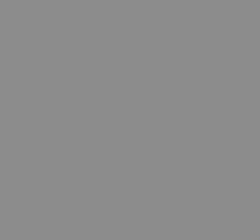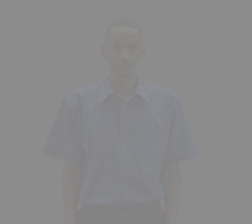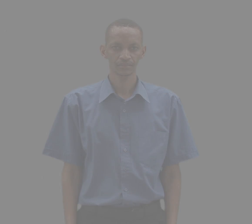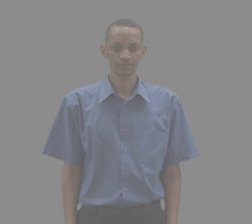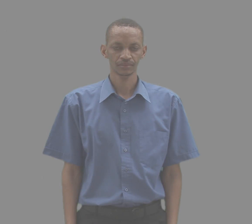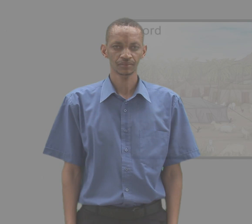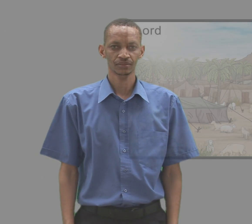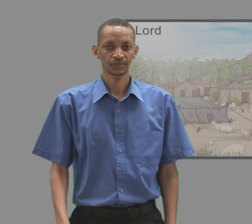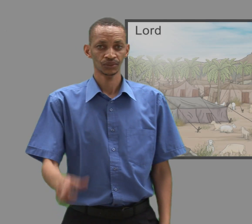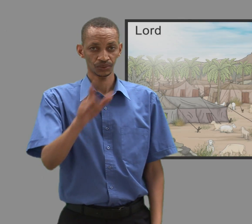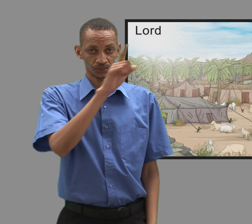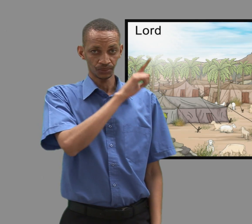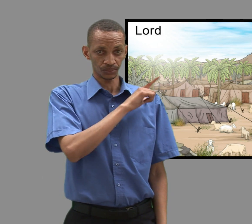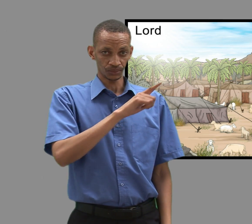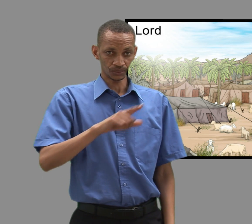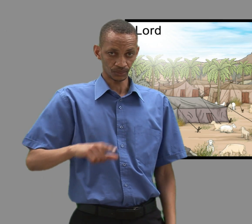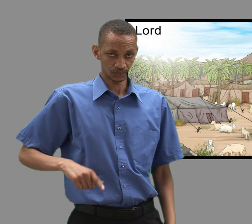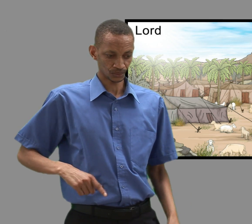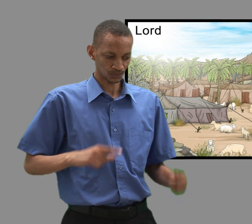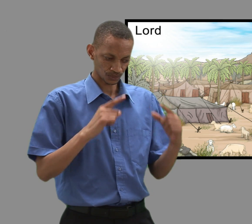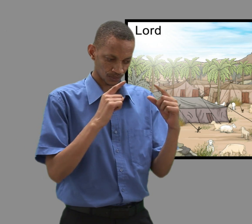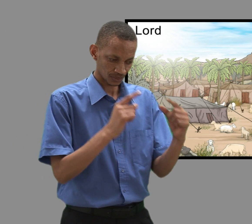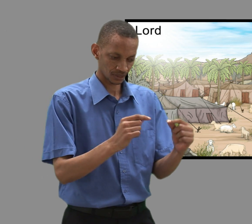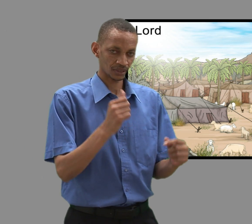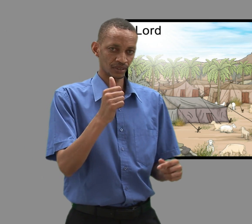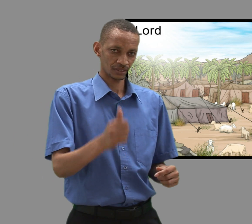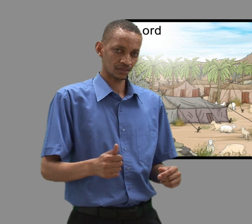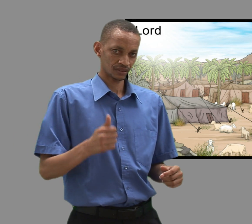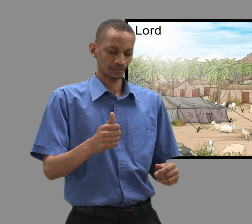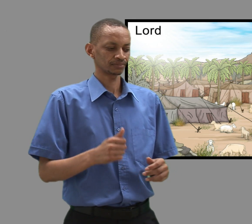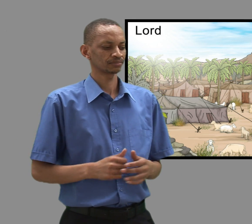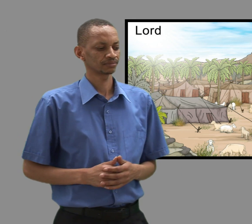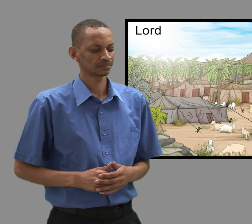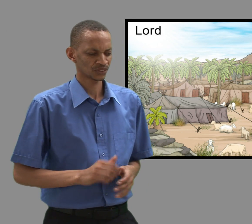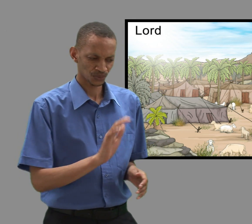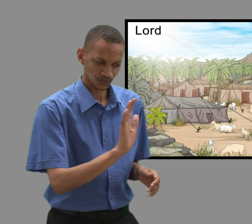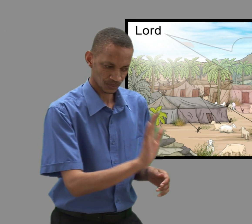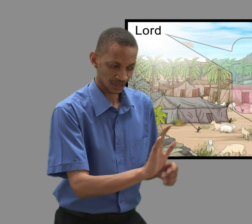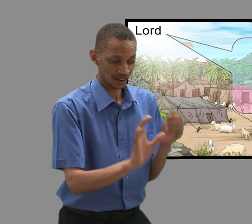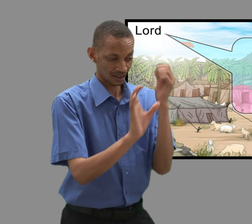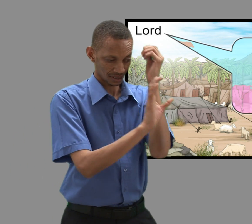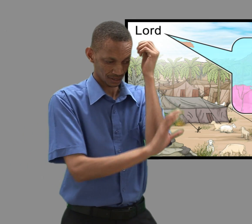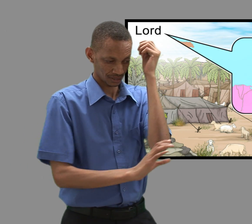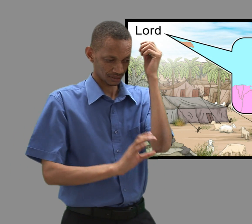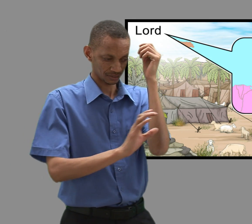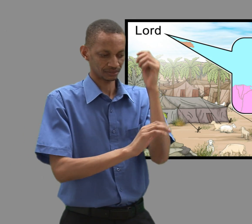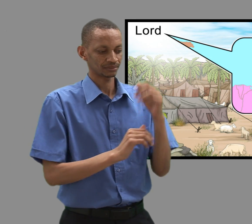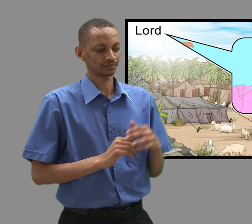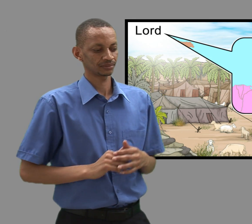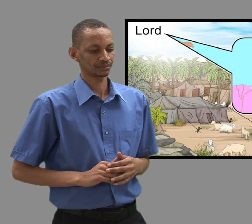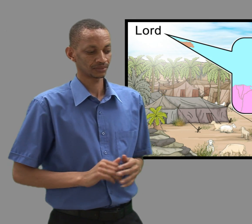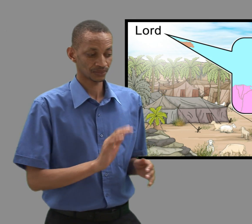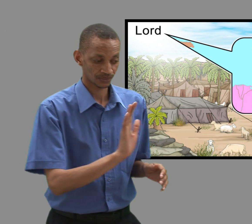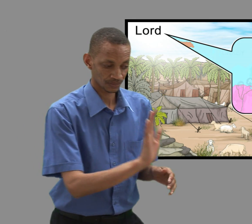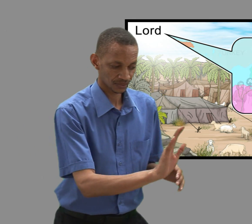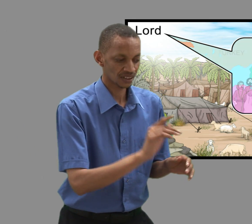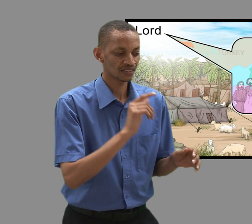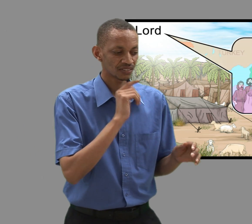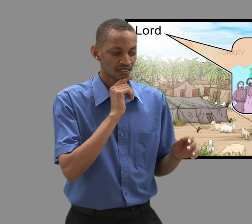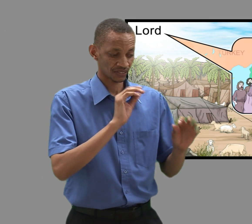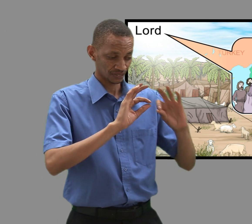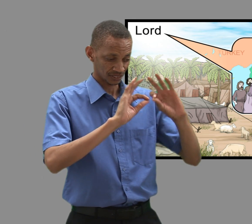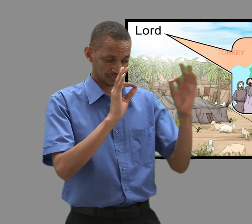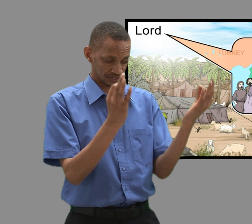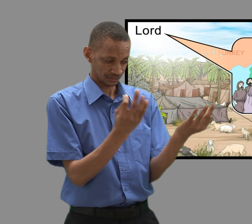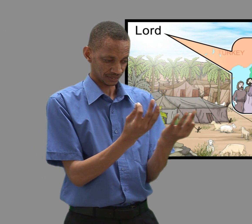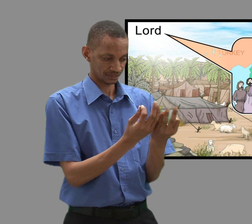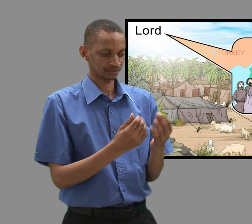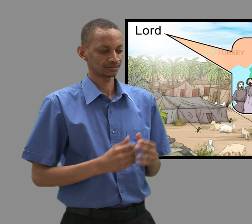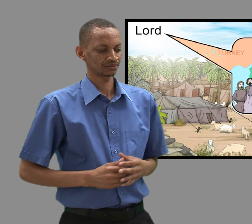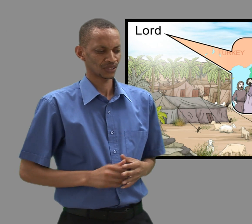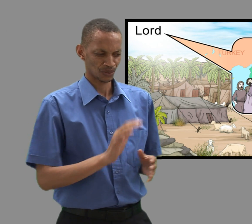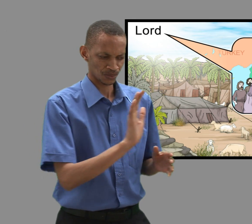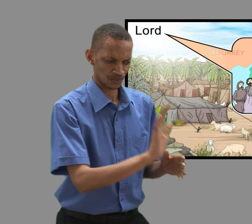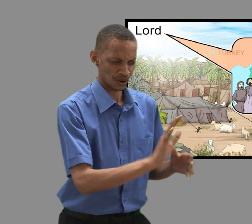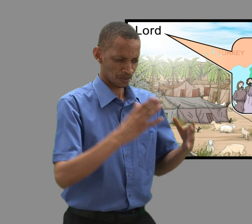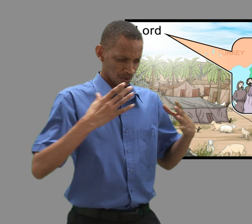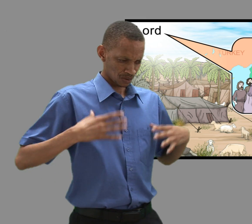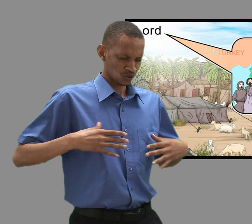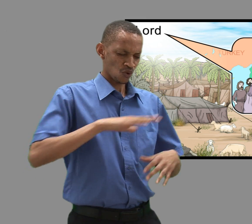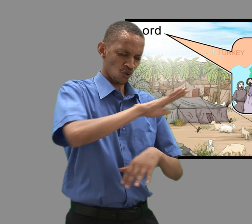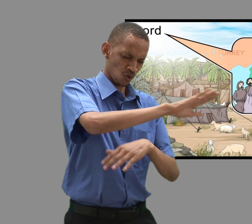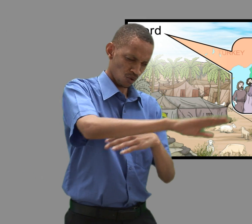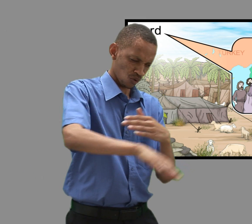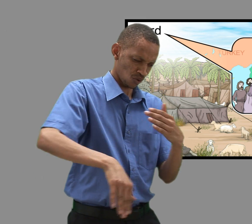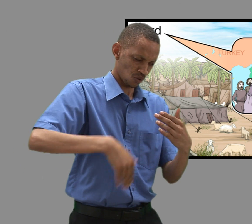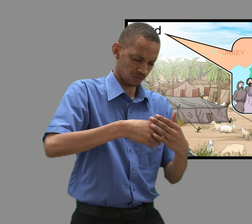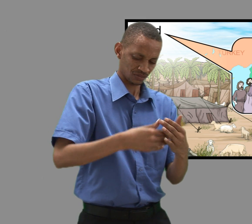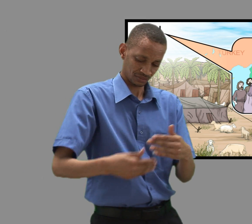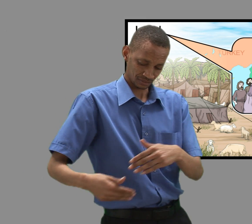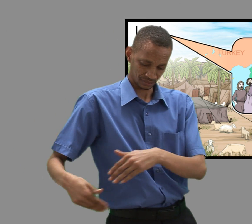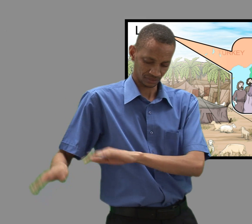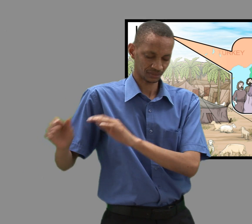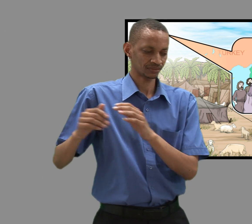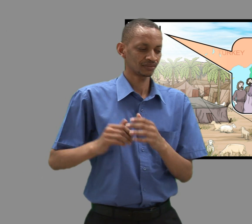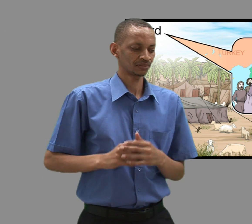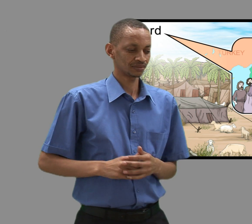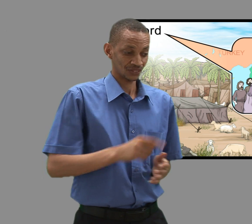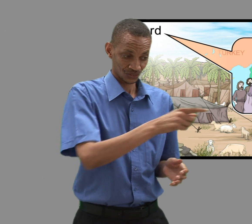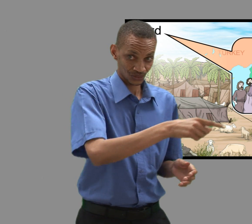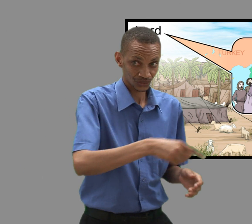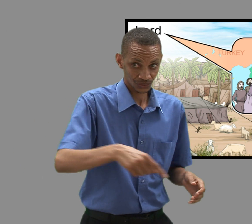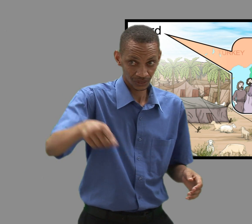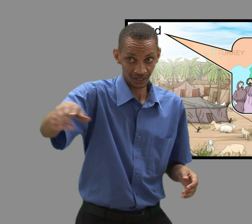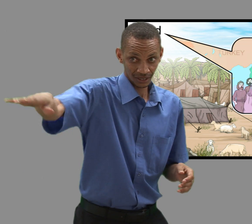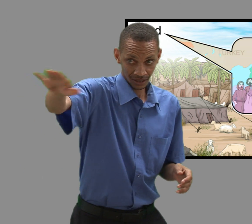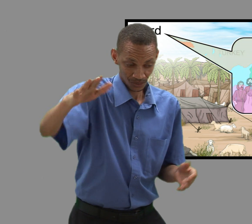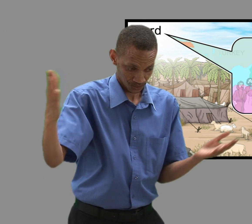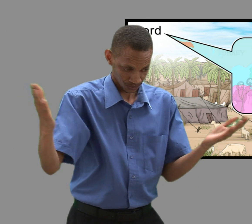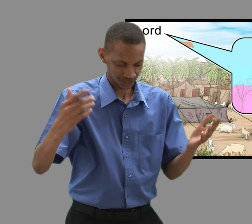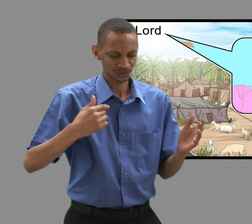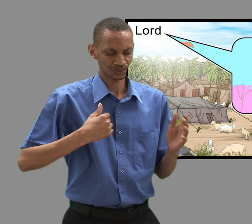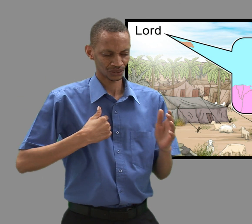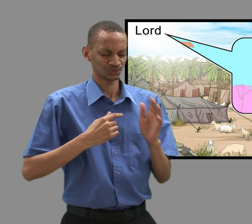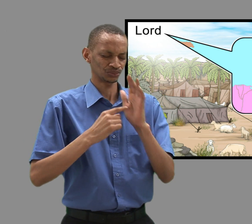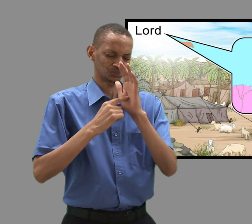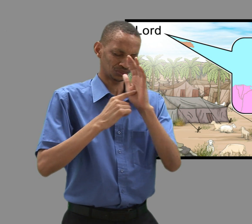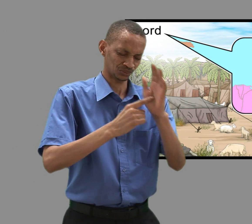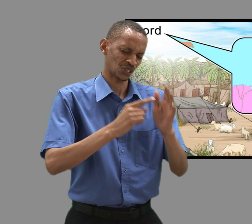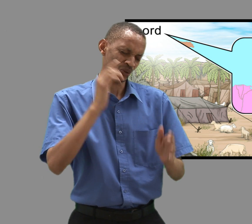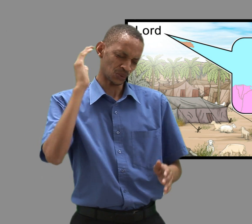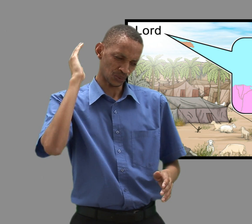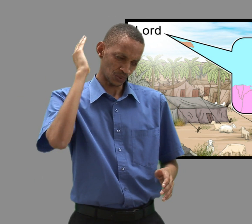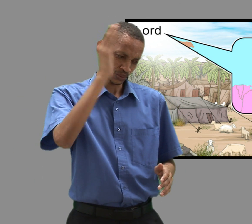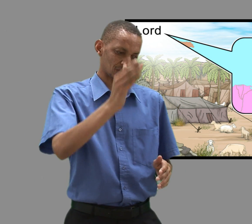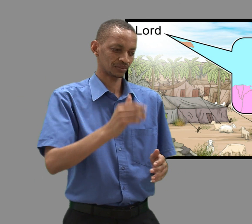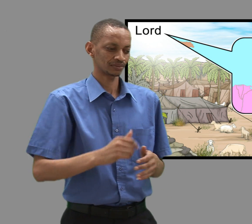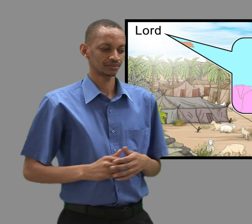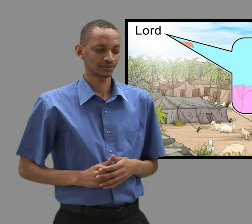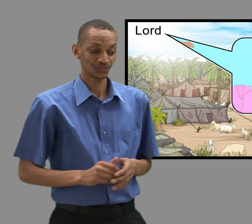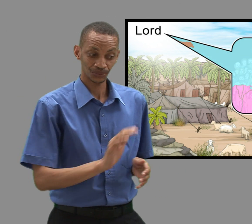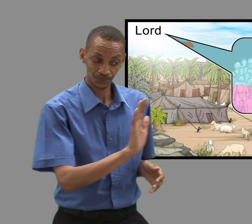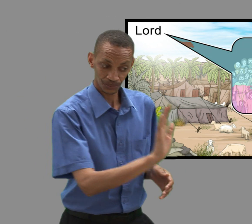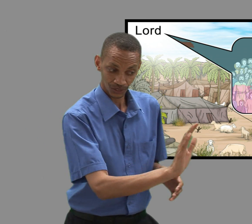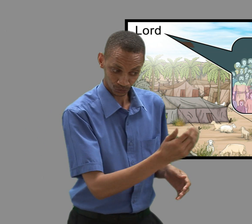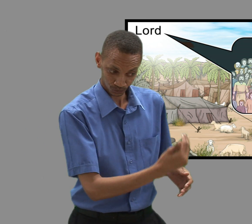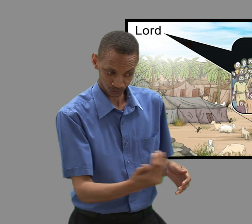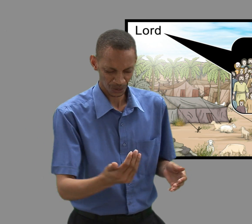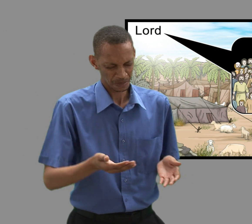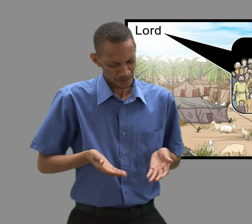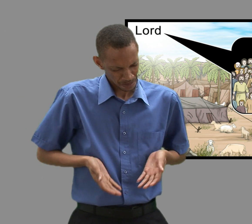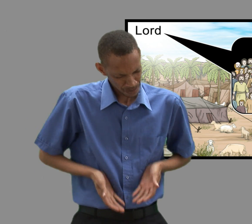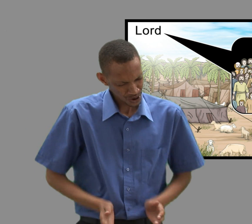Then the LORD said to Abram, “Leave your country, your kindred, and your father’s household, and go to the land I will show you.